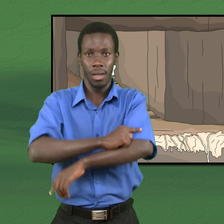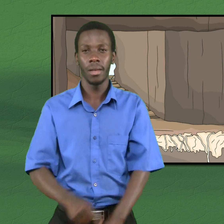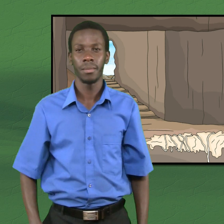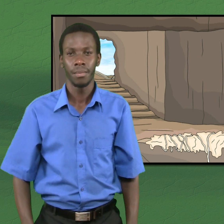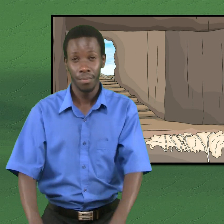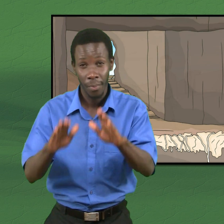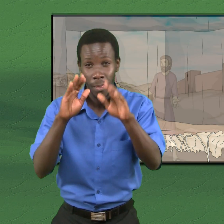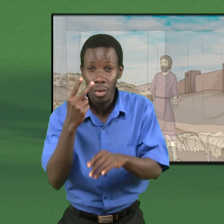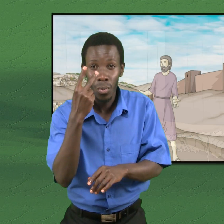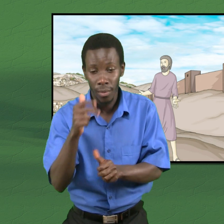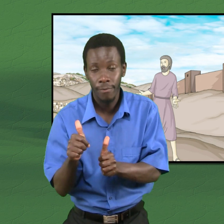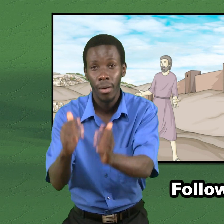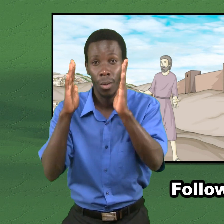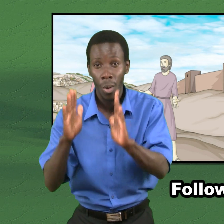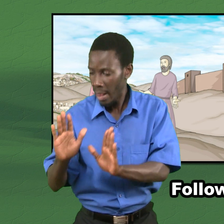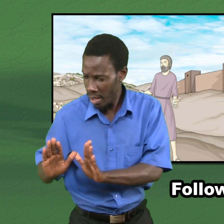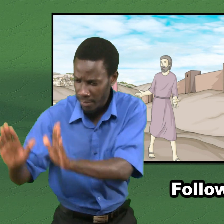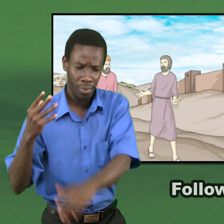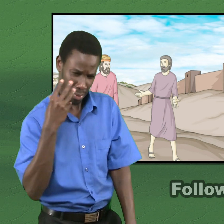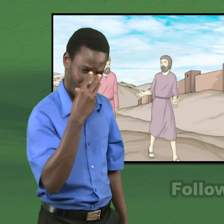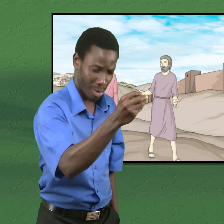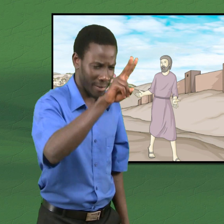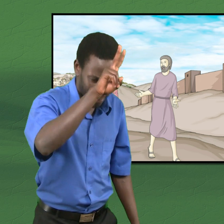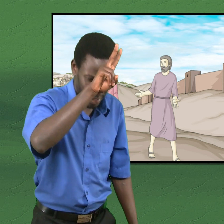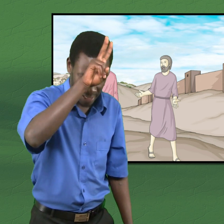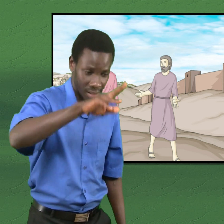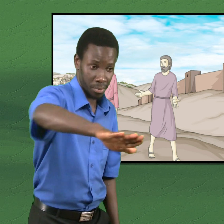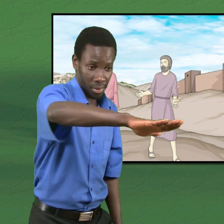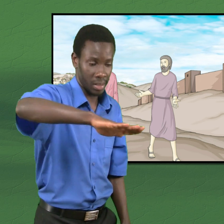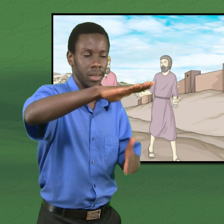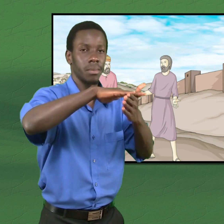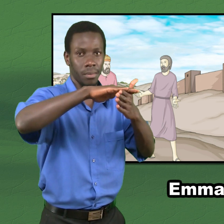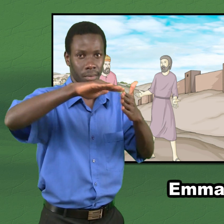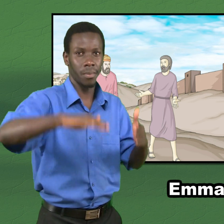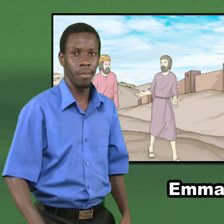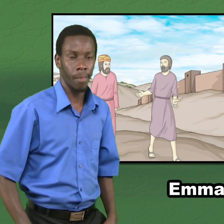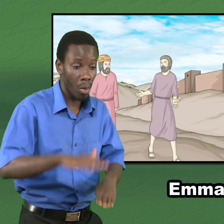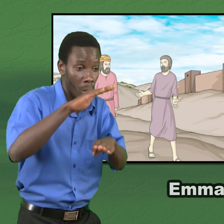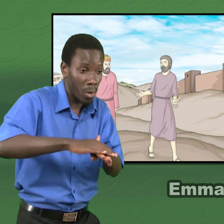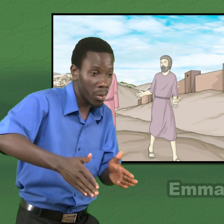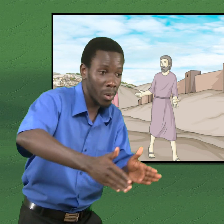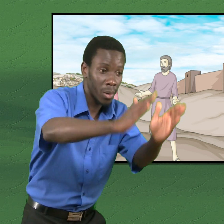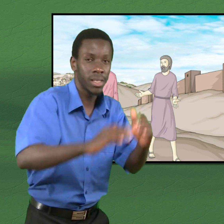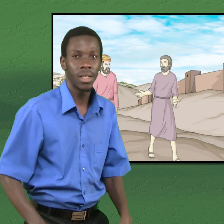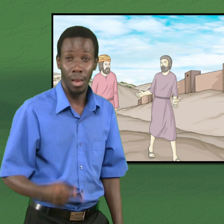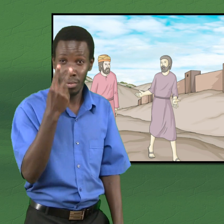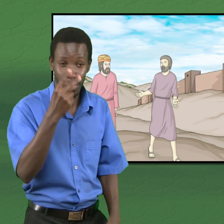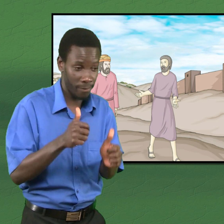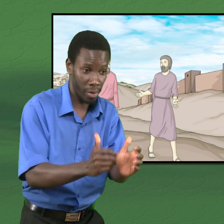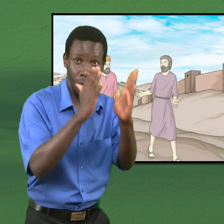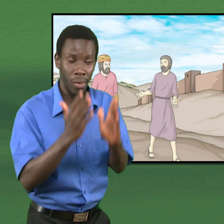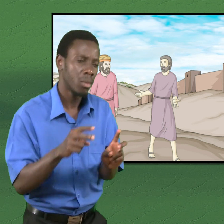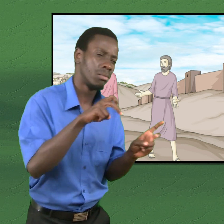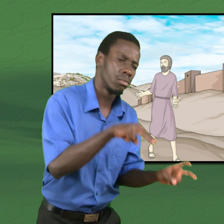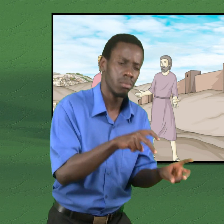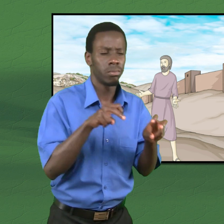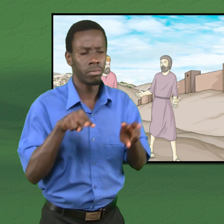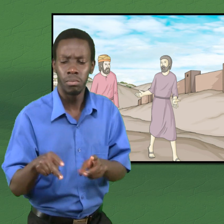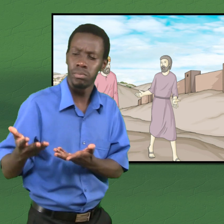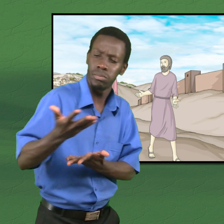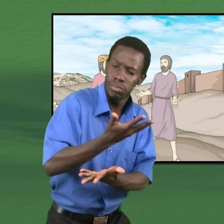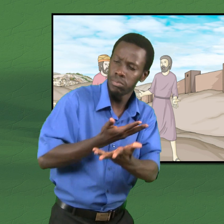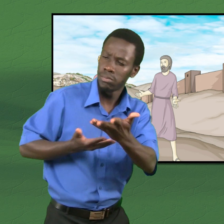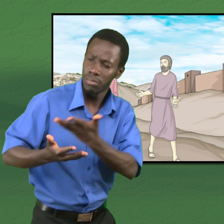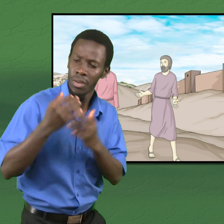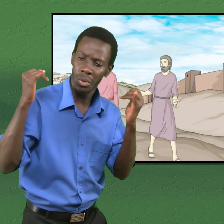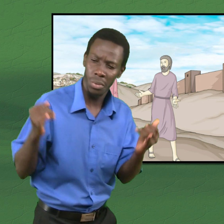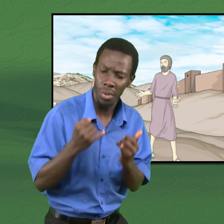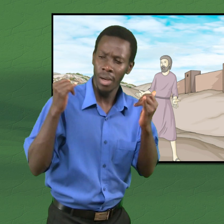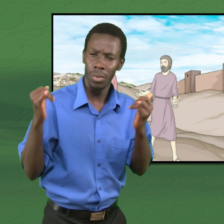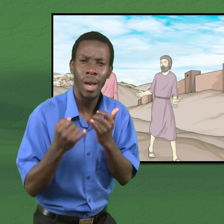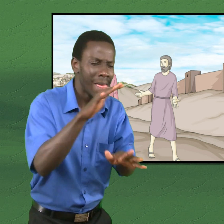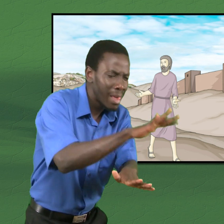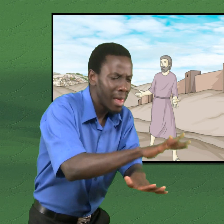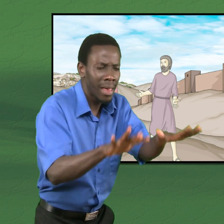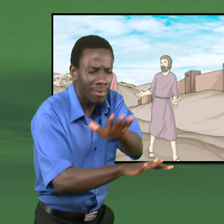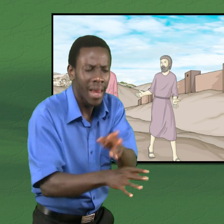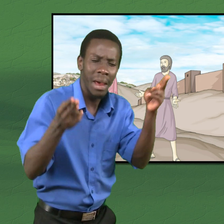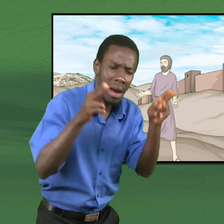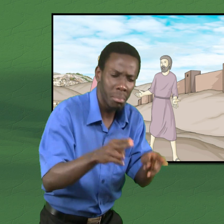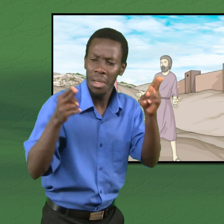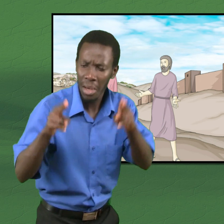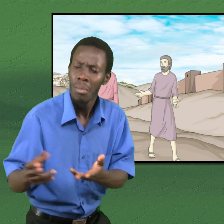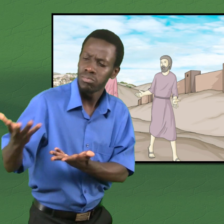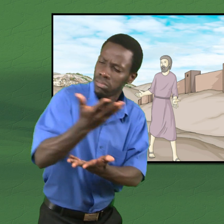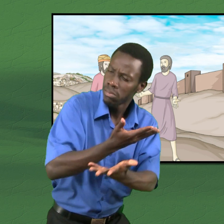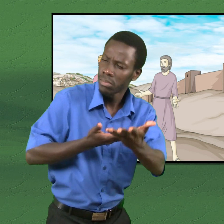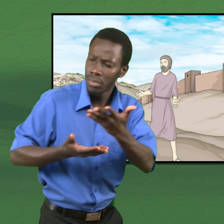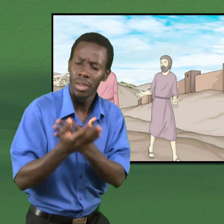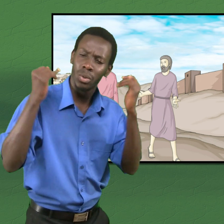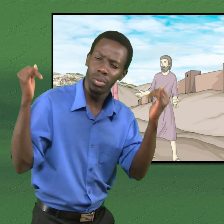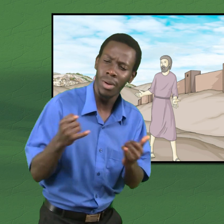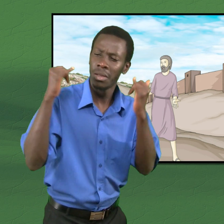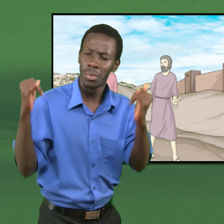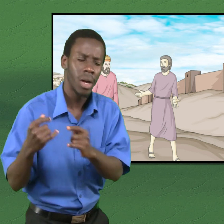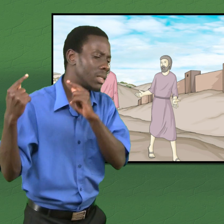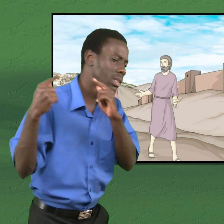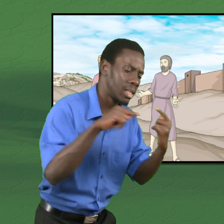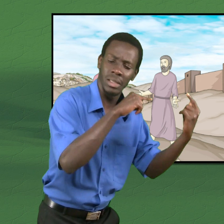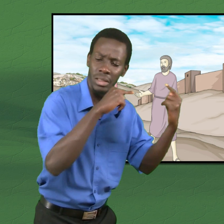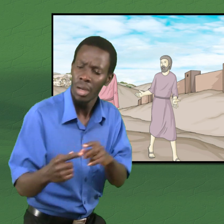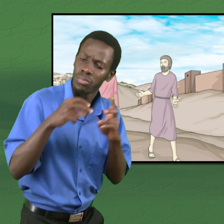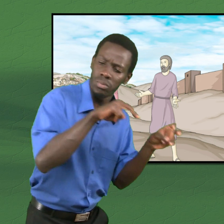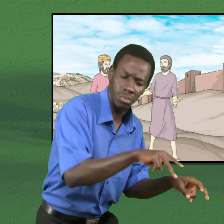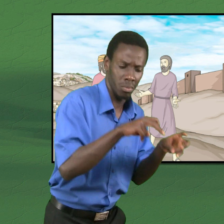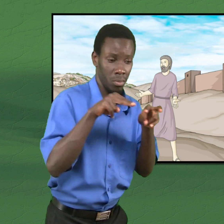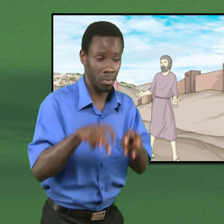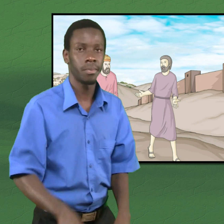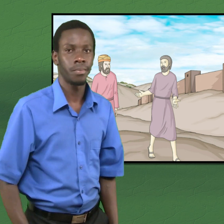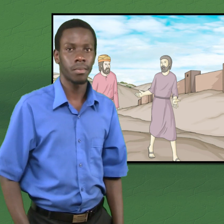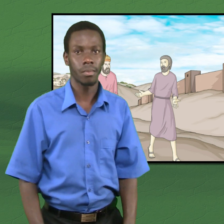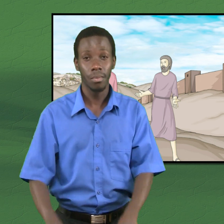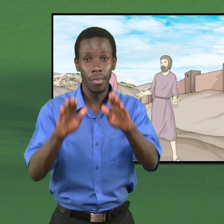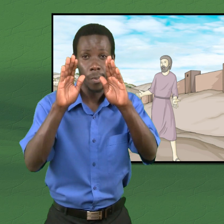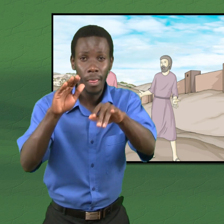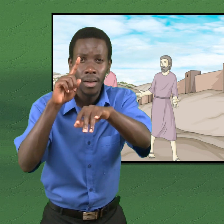That same day two of them were going to a village called Emmaus, about seven miles from Jerusalem.